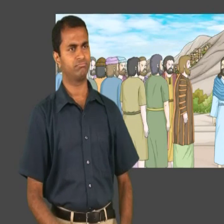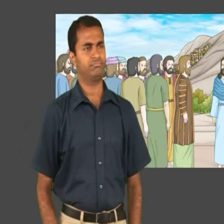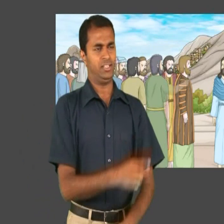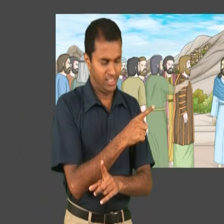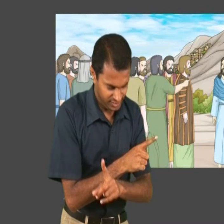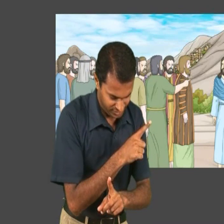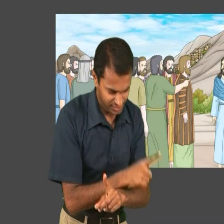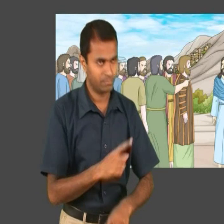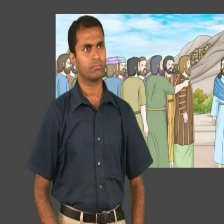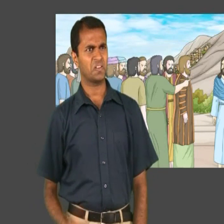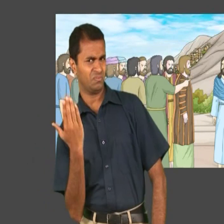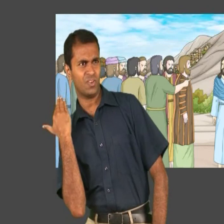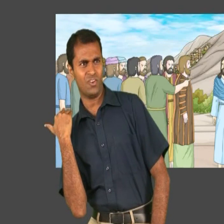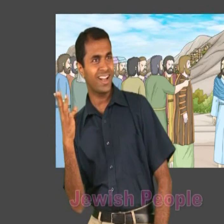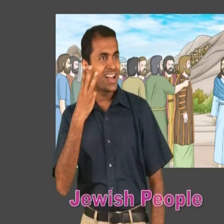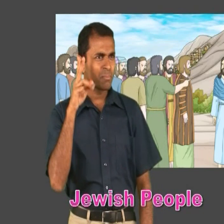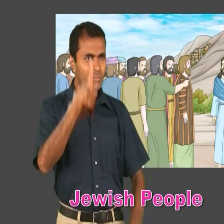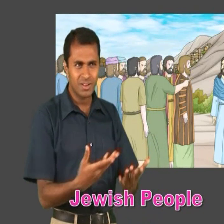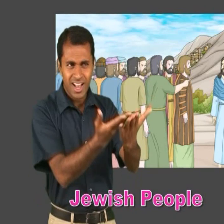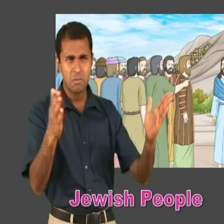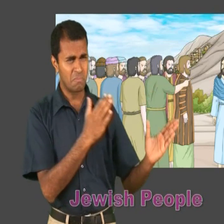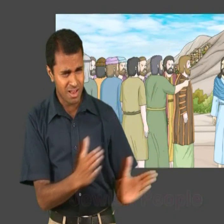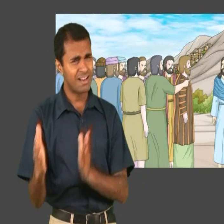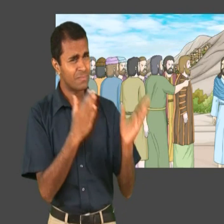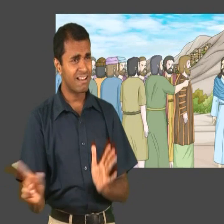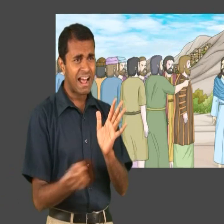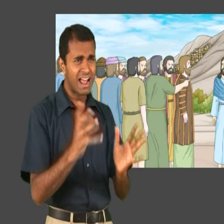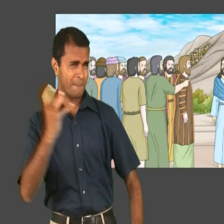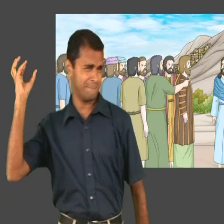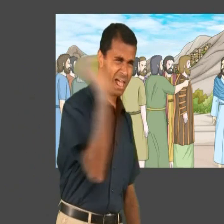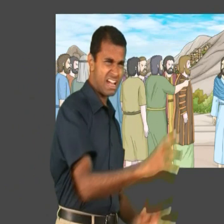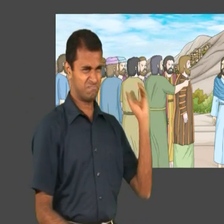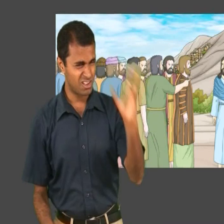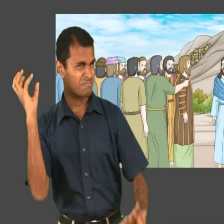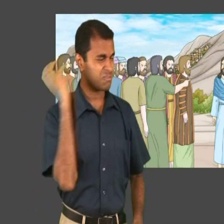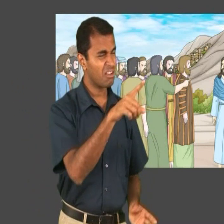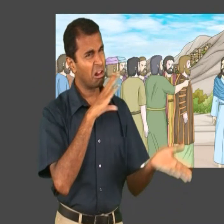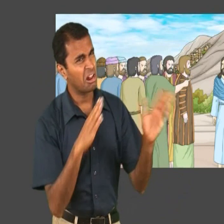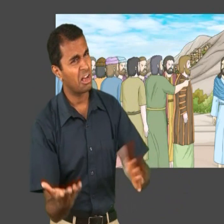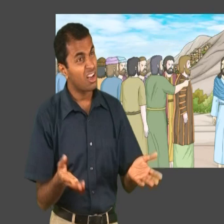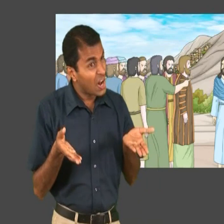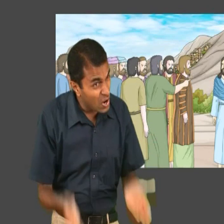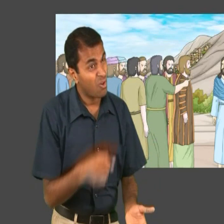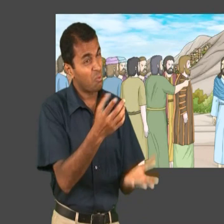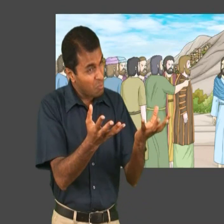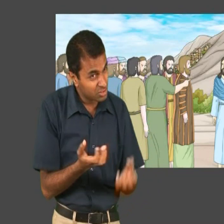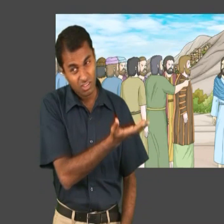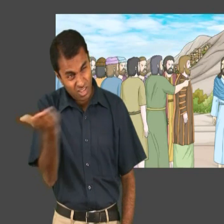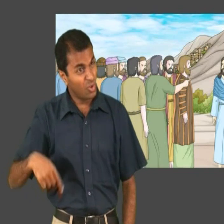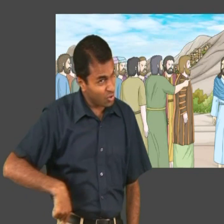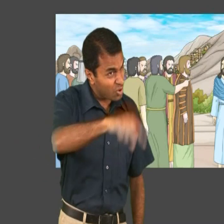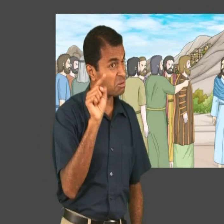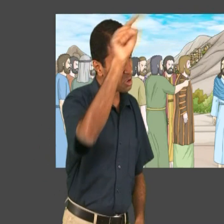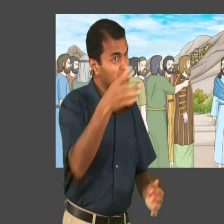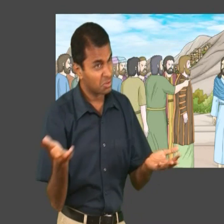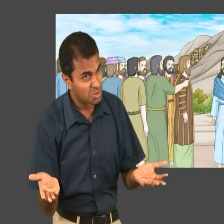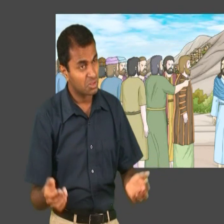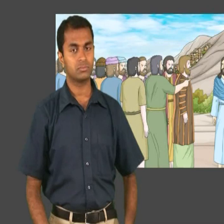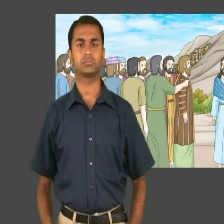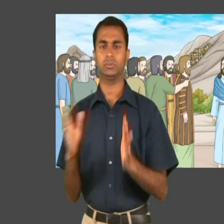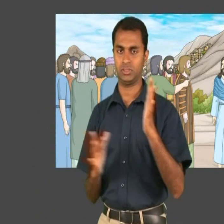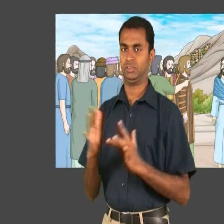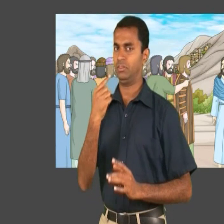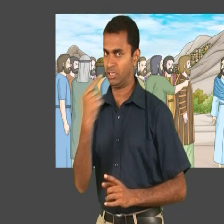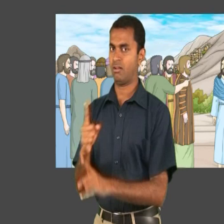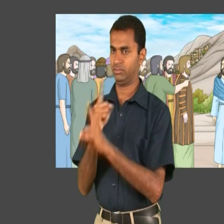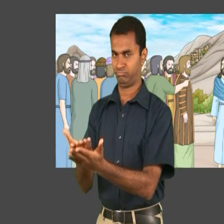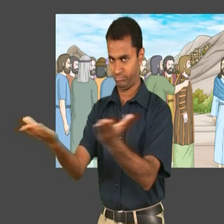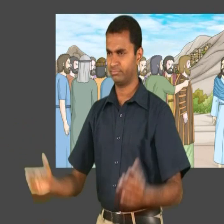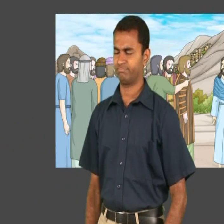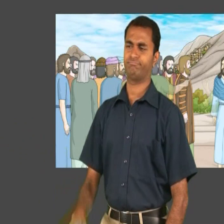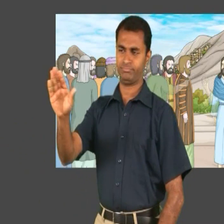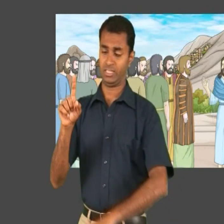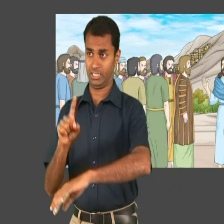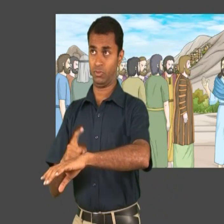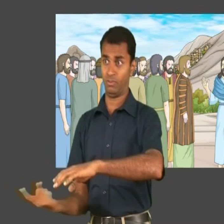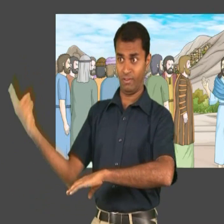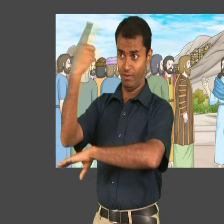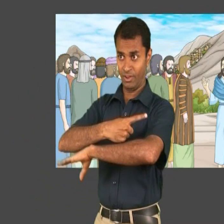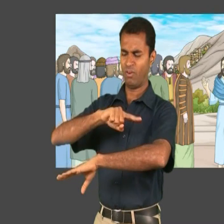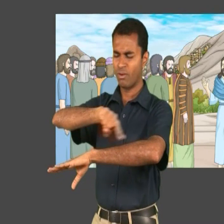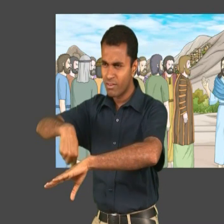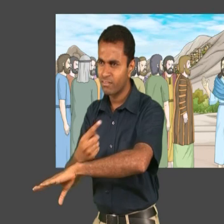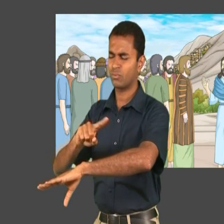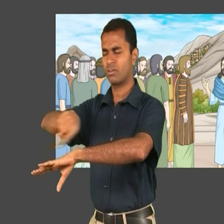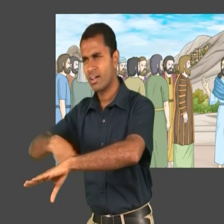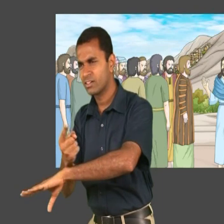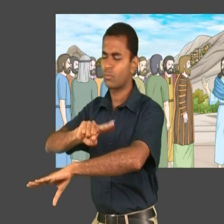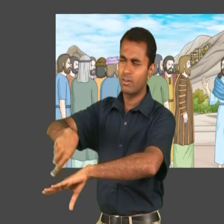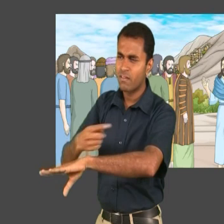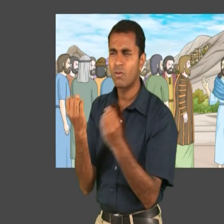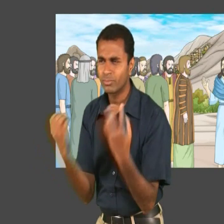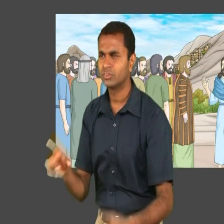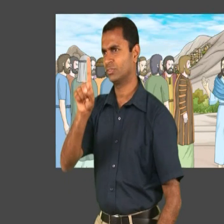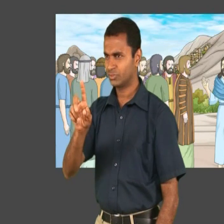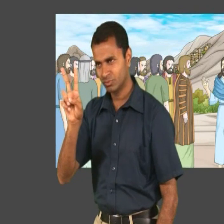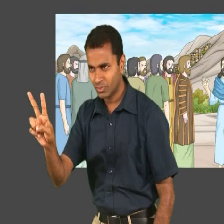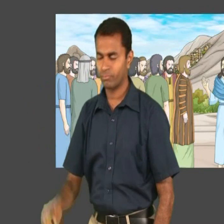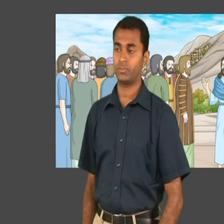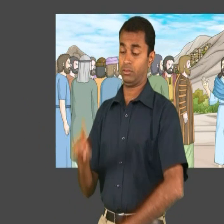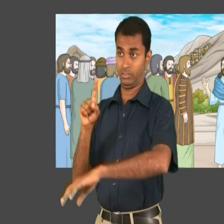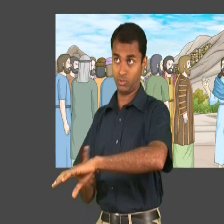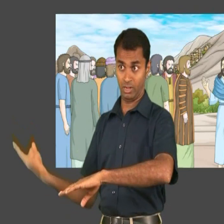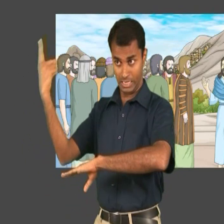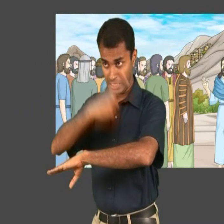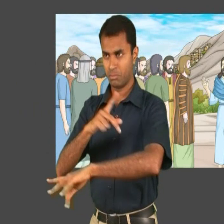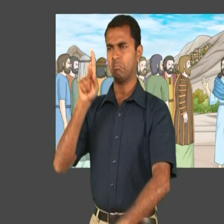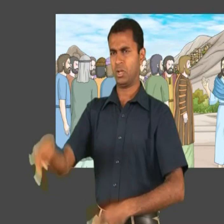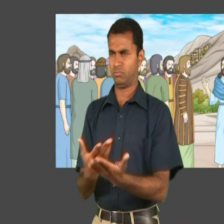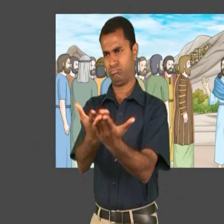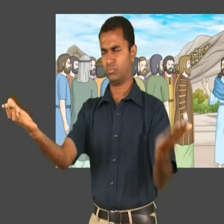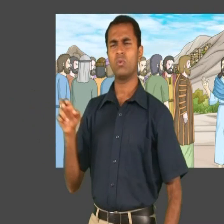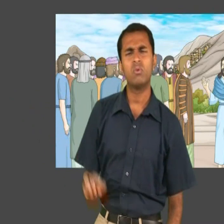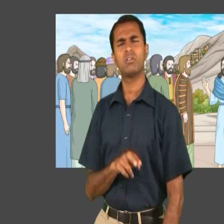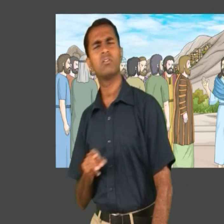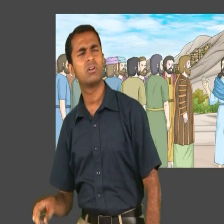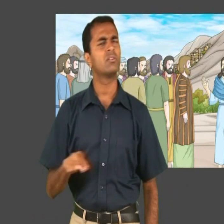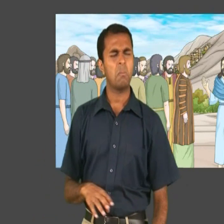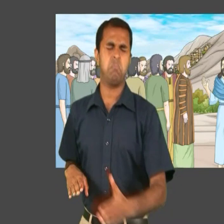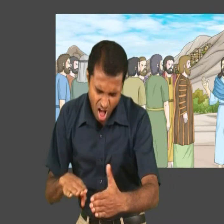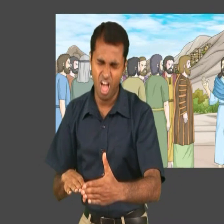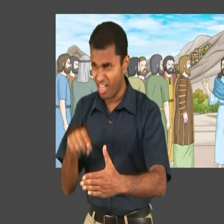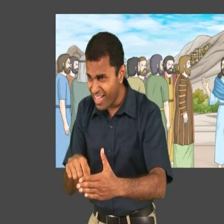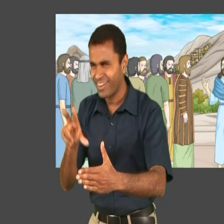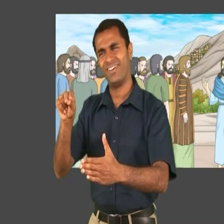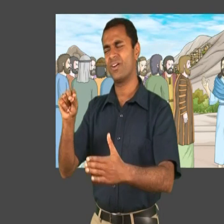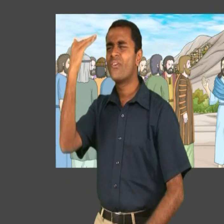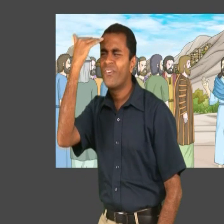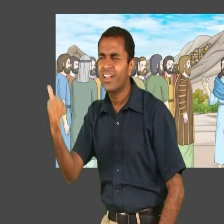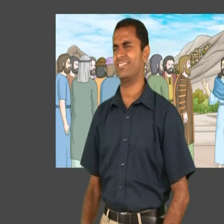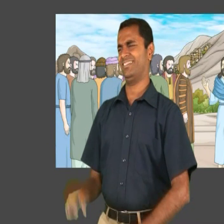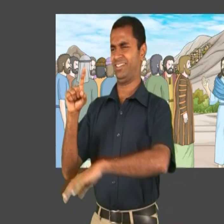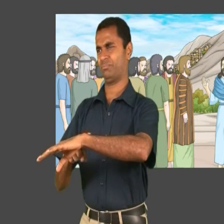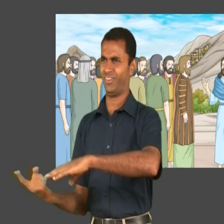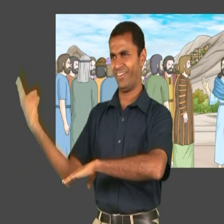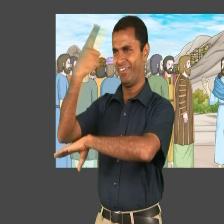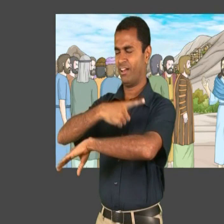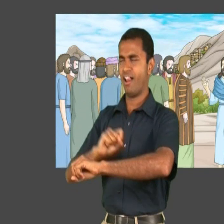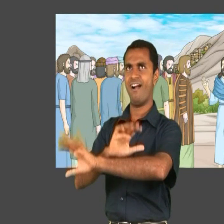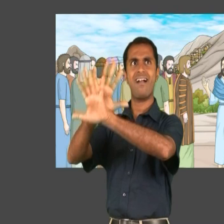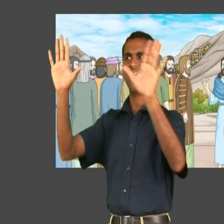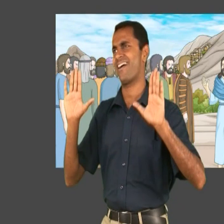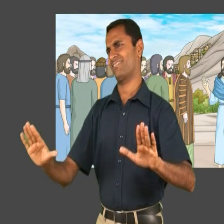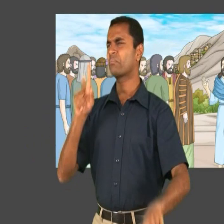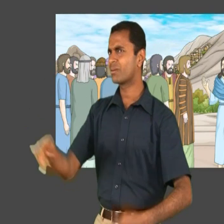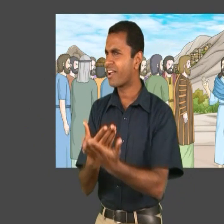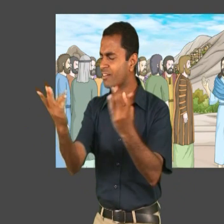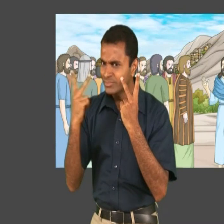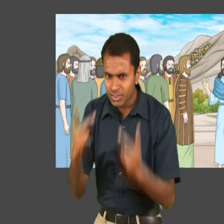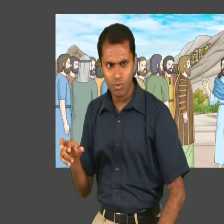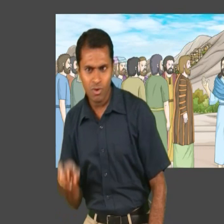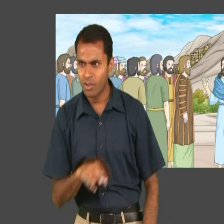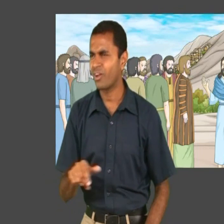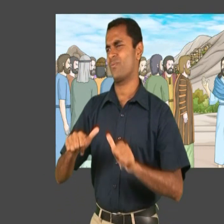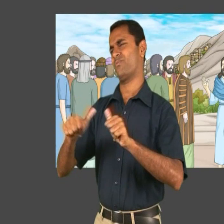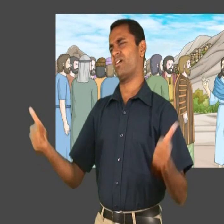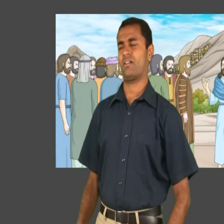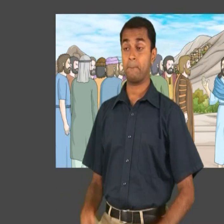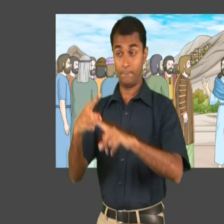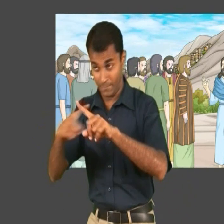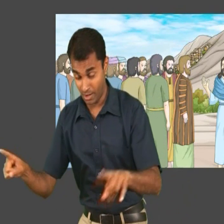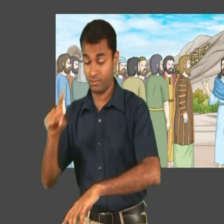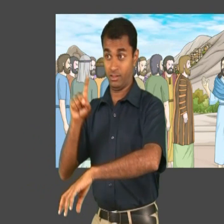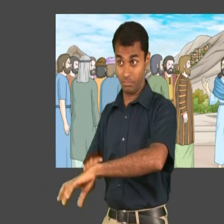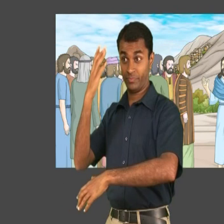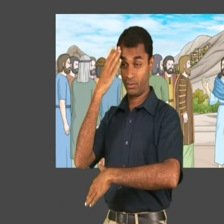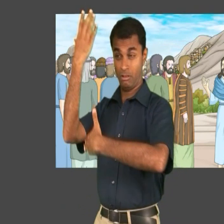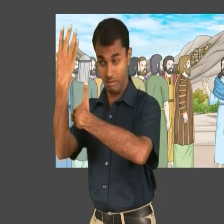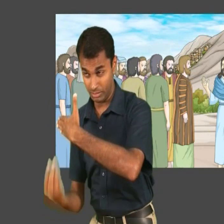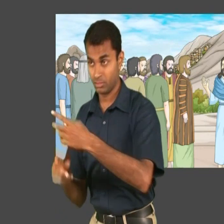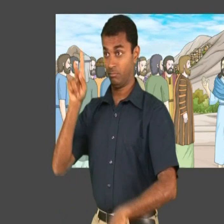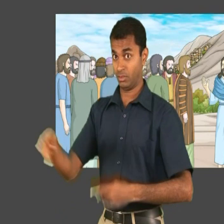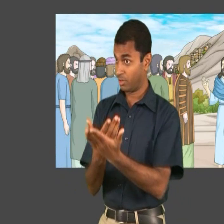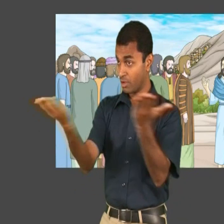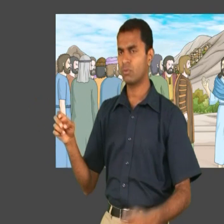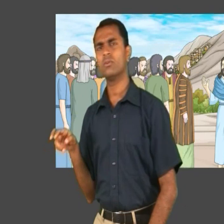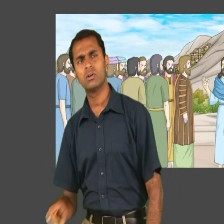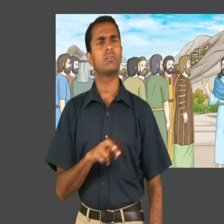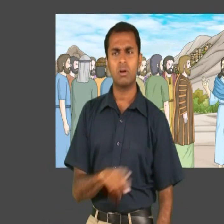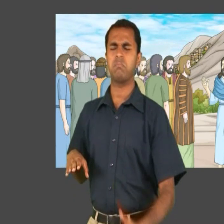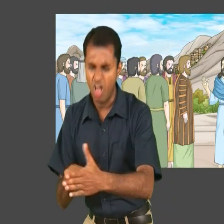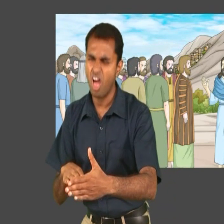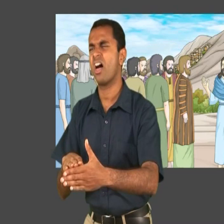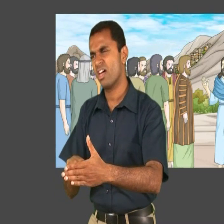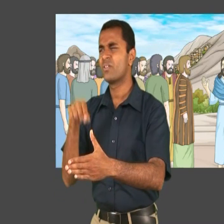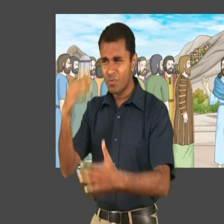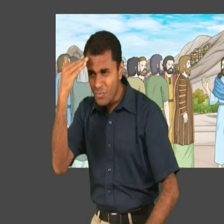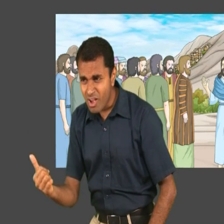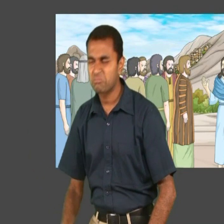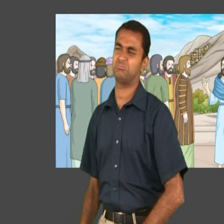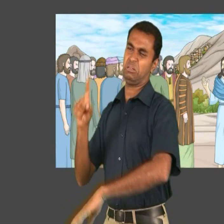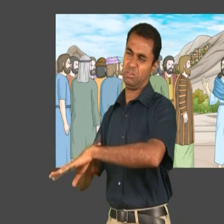“Rabbi,” they replied, “the Jews just tried to stone You, and You are going back there?” Jesus answered, “Are there not twelve hours of daylight? If anyone walks in the daytime, he will not stumble, because he sees by the light of this world. But if anyone walks at night, he will stumble, because he has no light.”